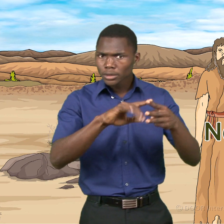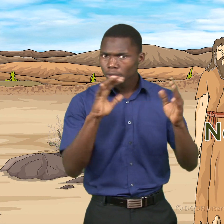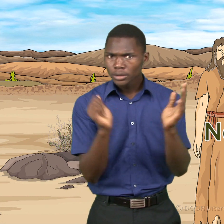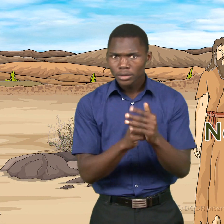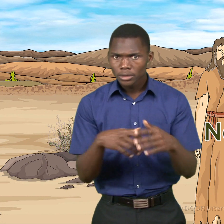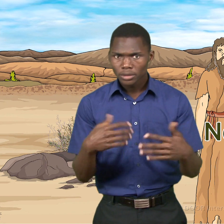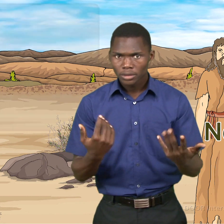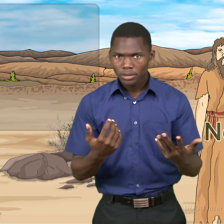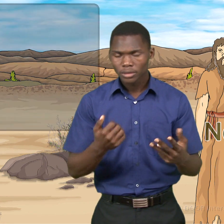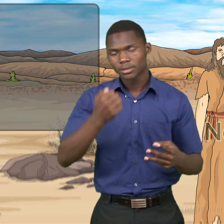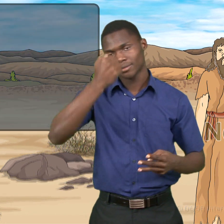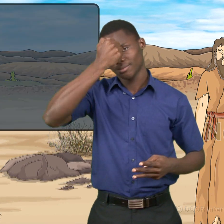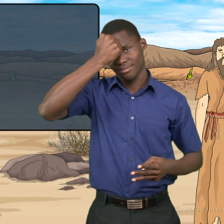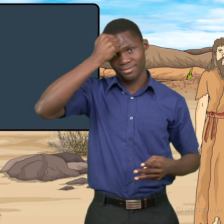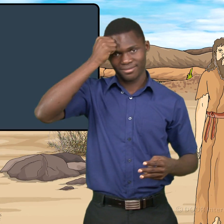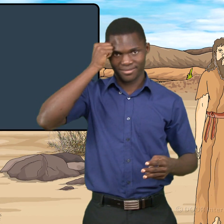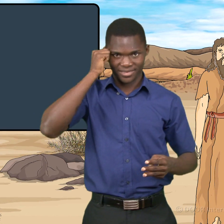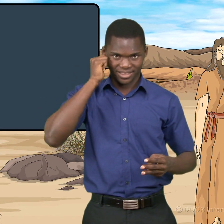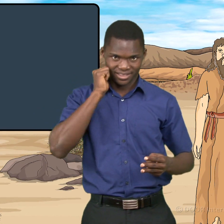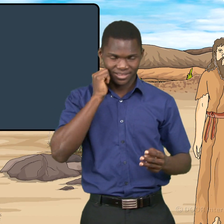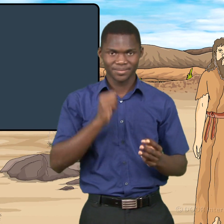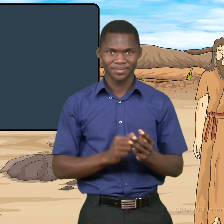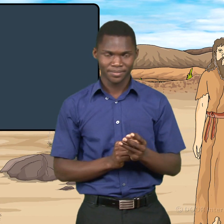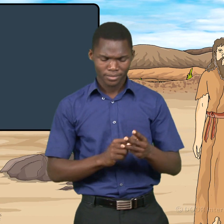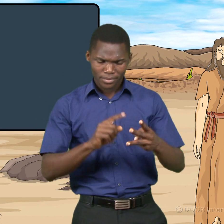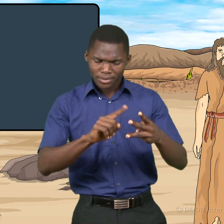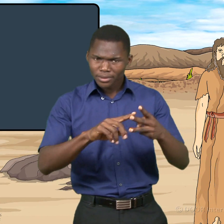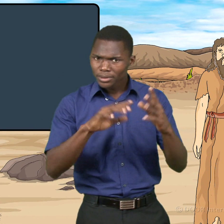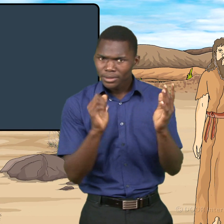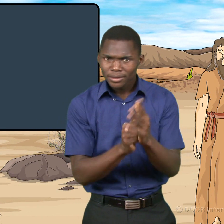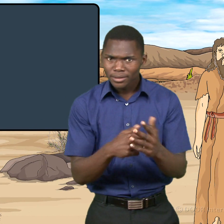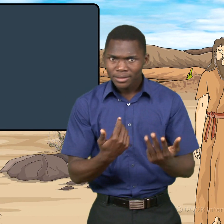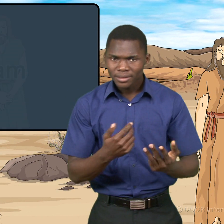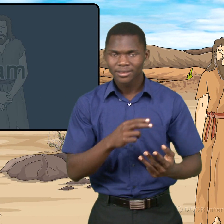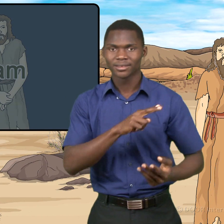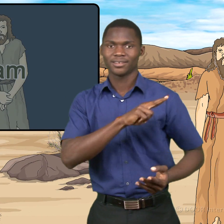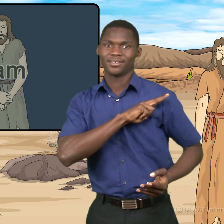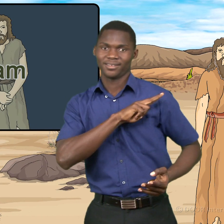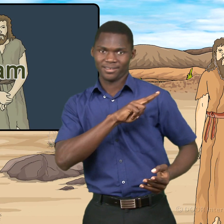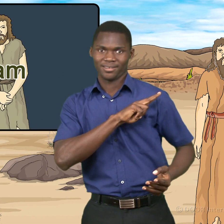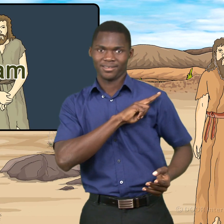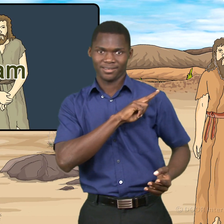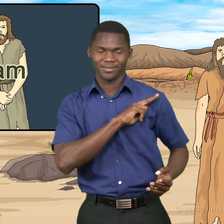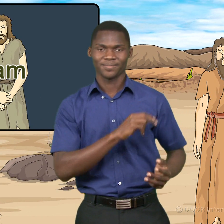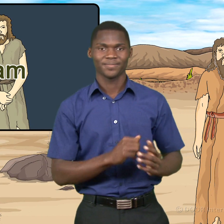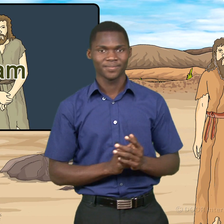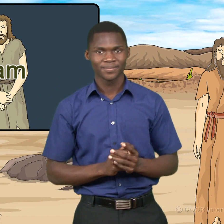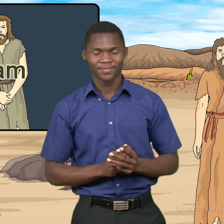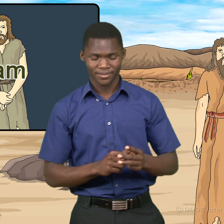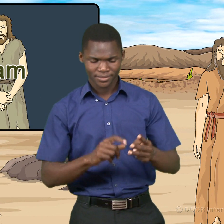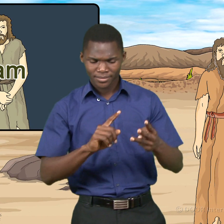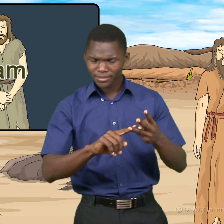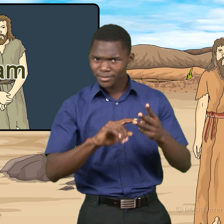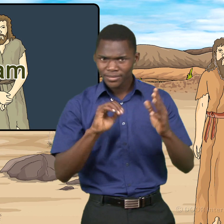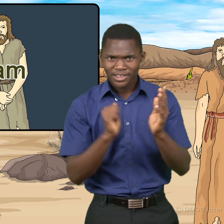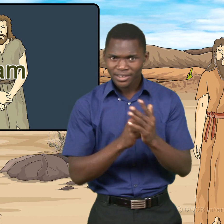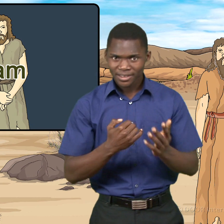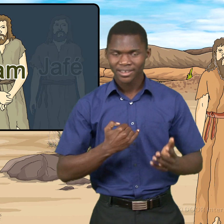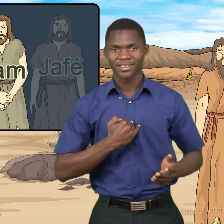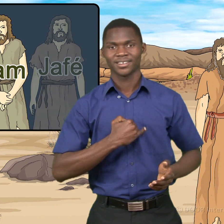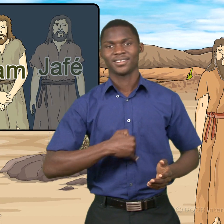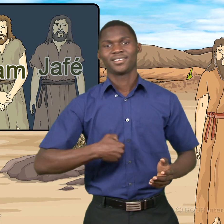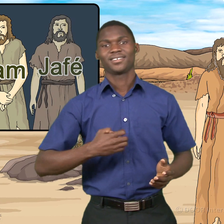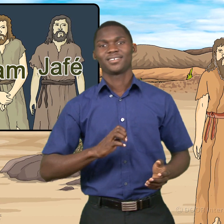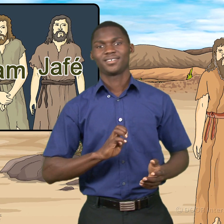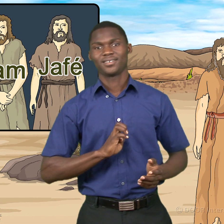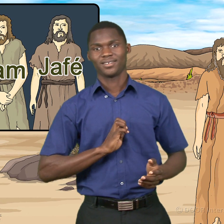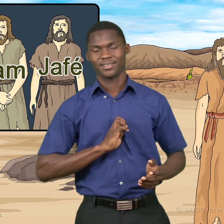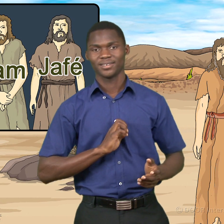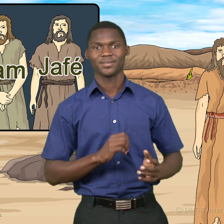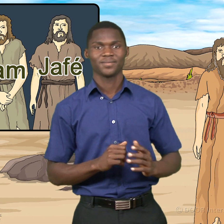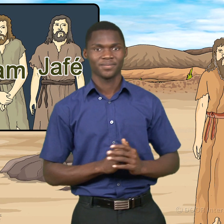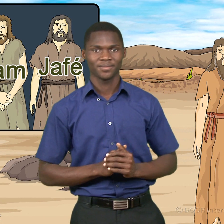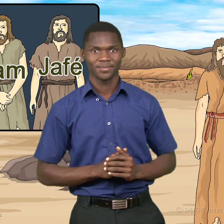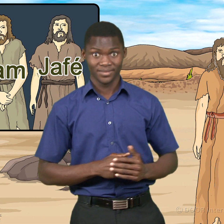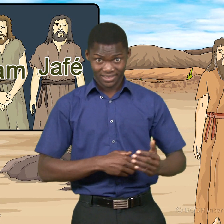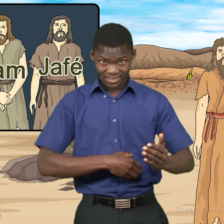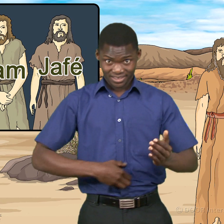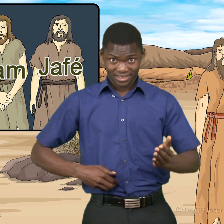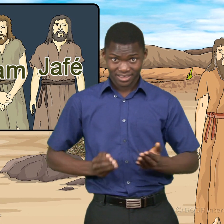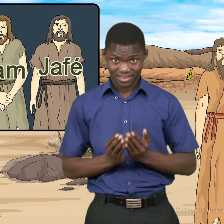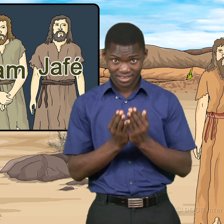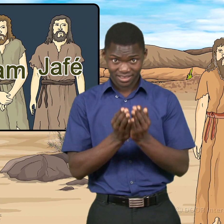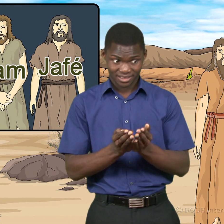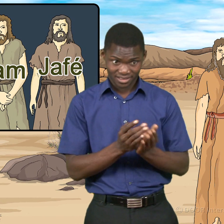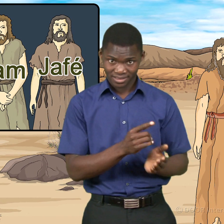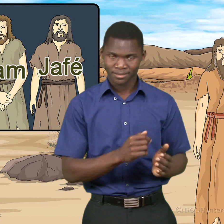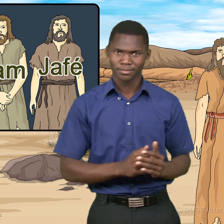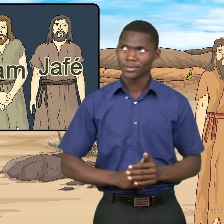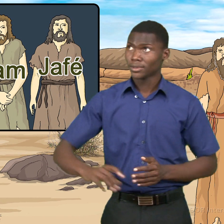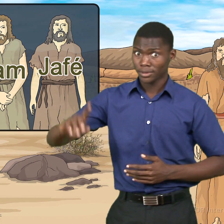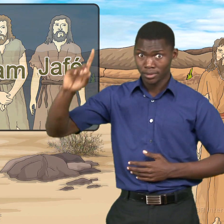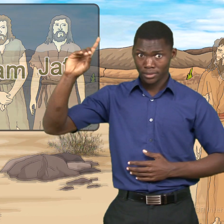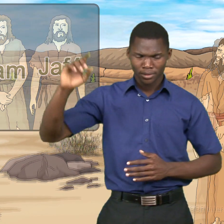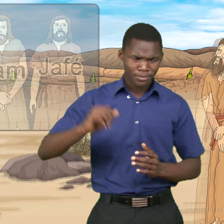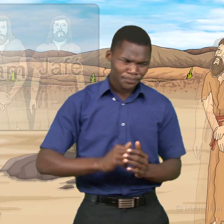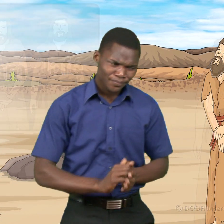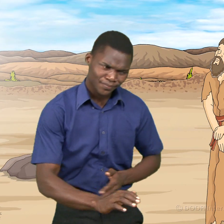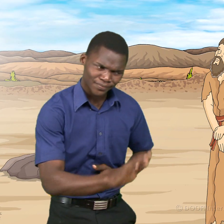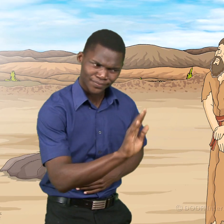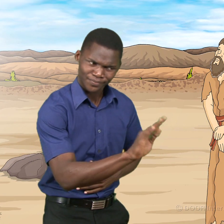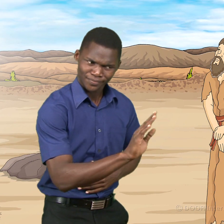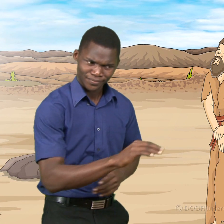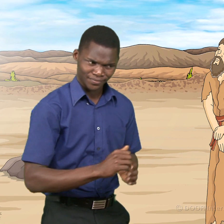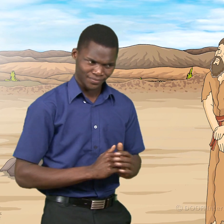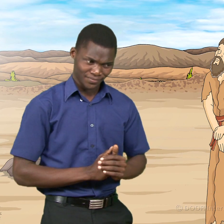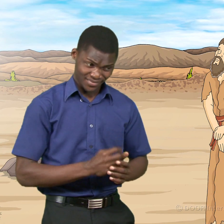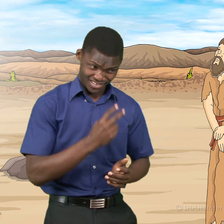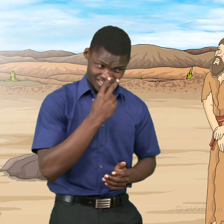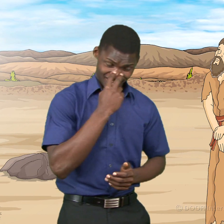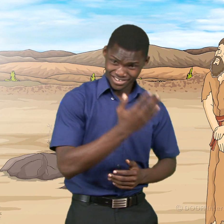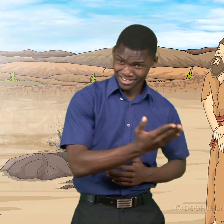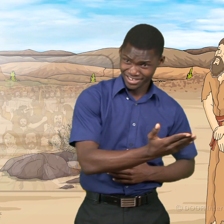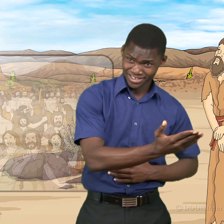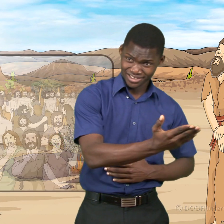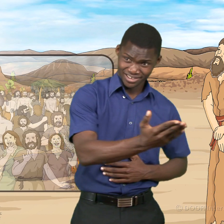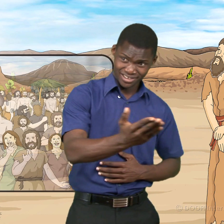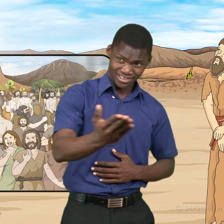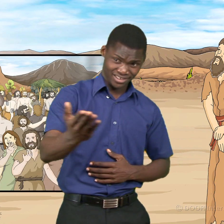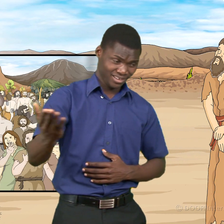And Noah had three sons: Shem, Ham, and Japheth. Now the earth was corrupt in the sight of God, and full of violence. And God looked upon the earth and saw that it was corrupt; for all living creatures on the earth had corrupted their ways.